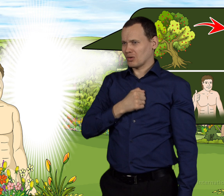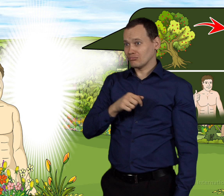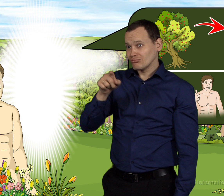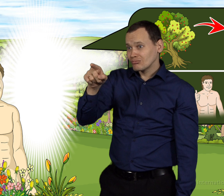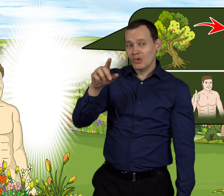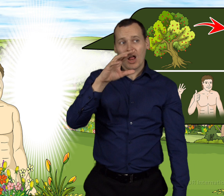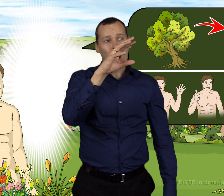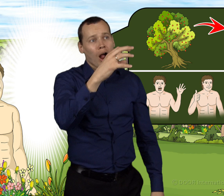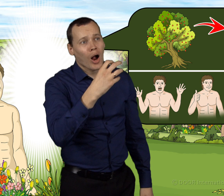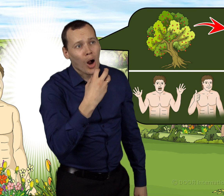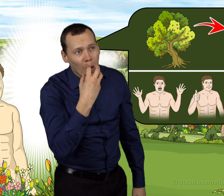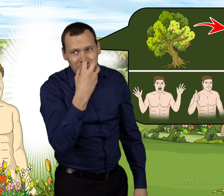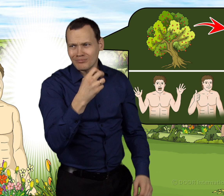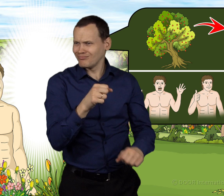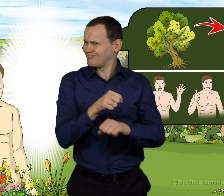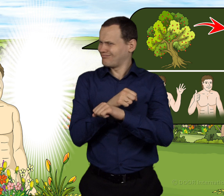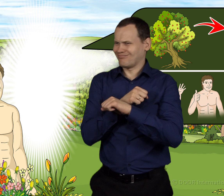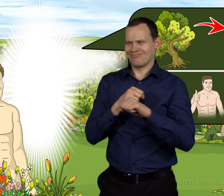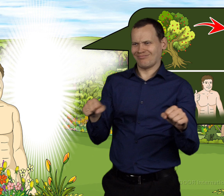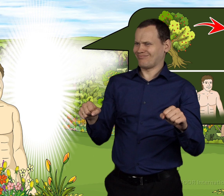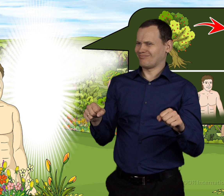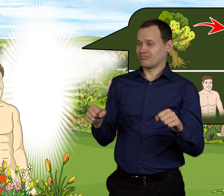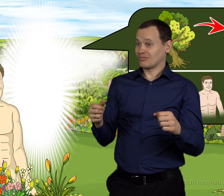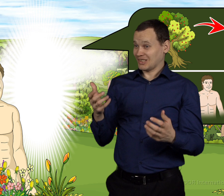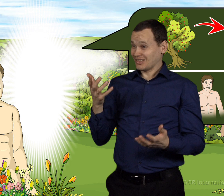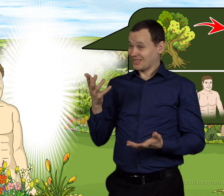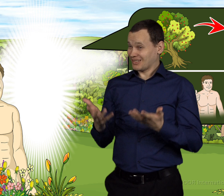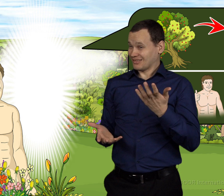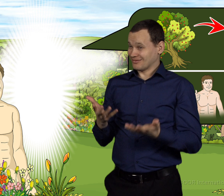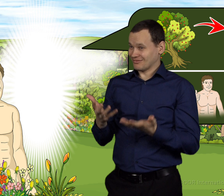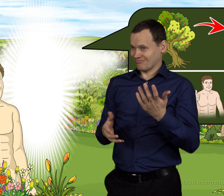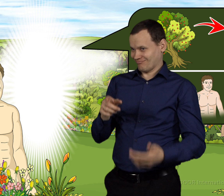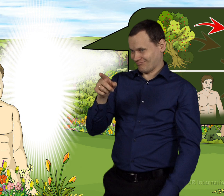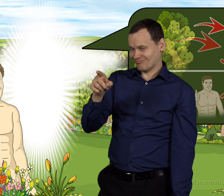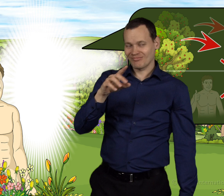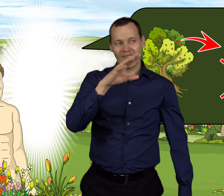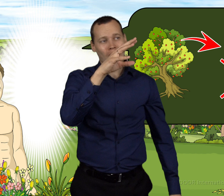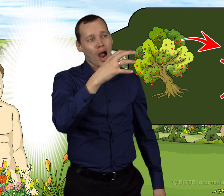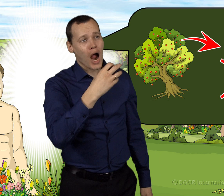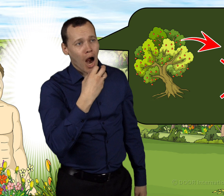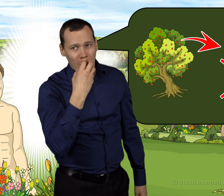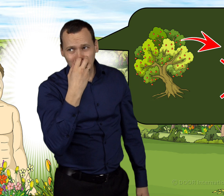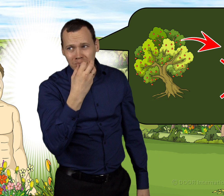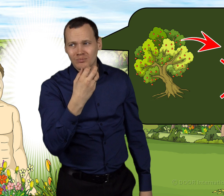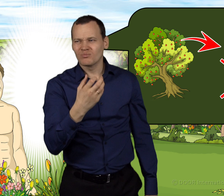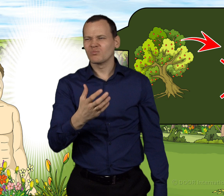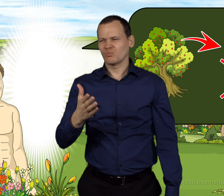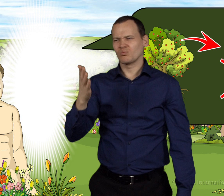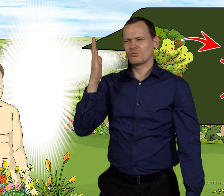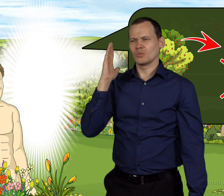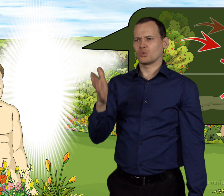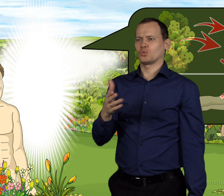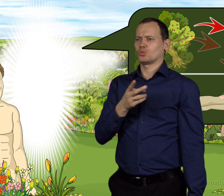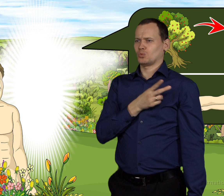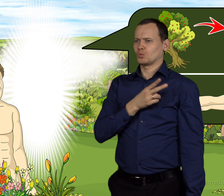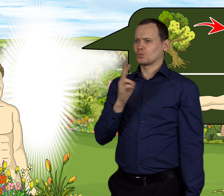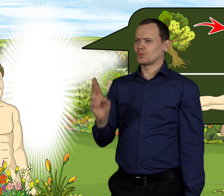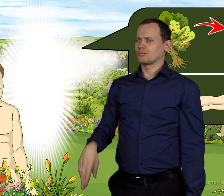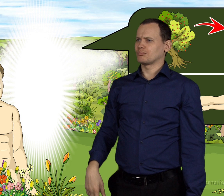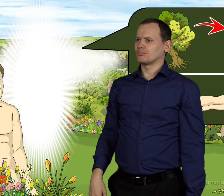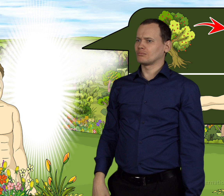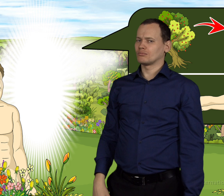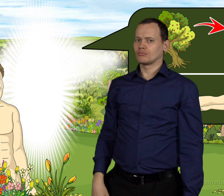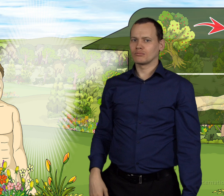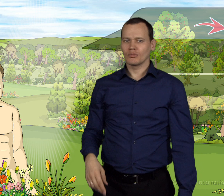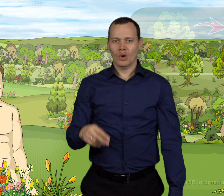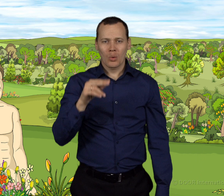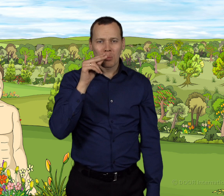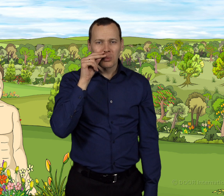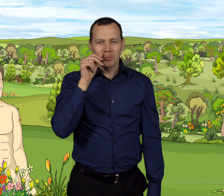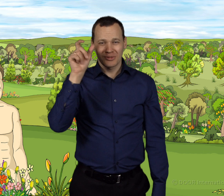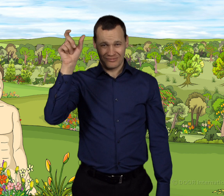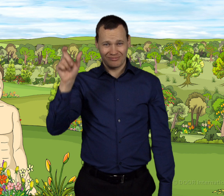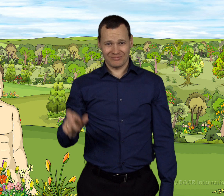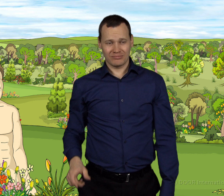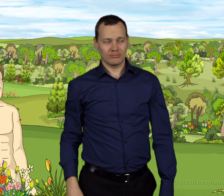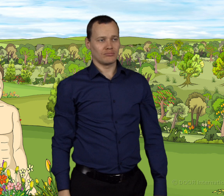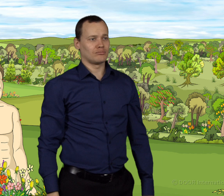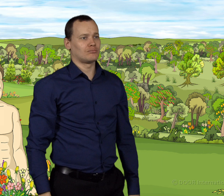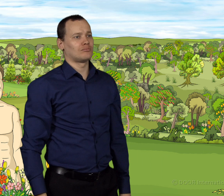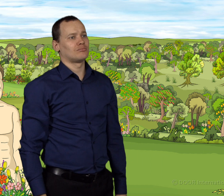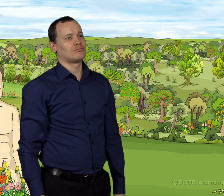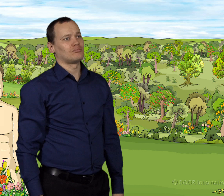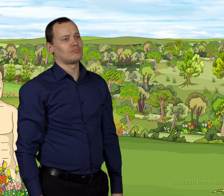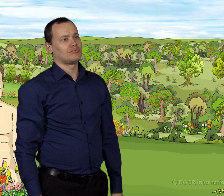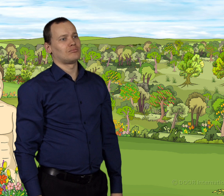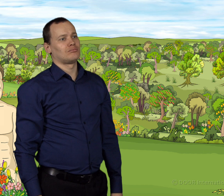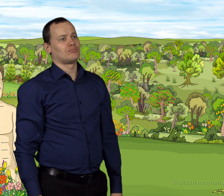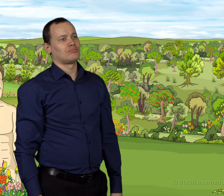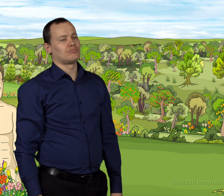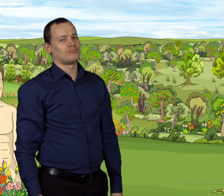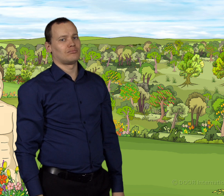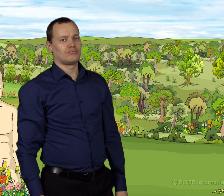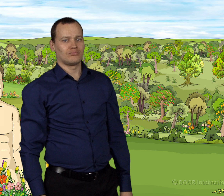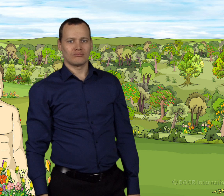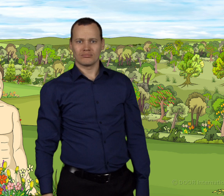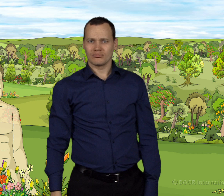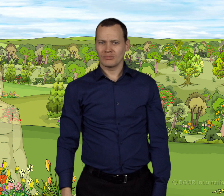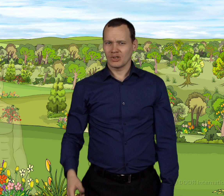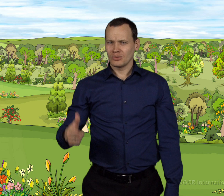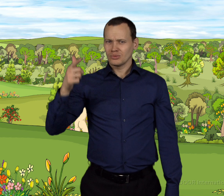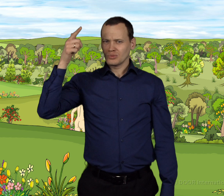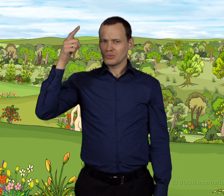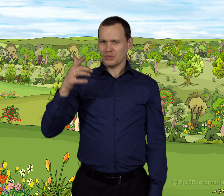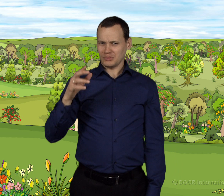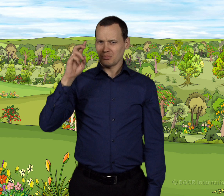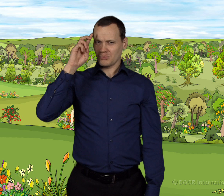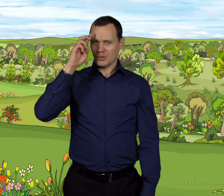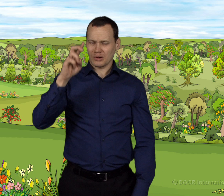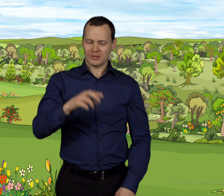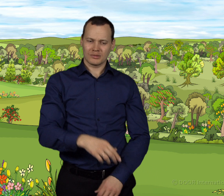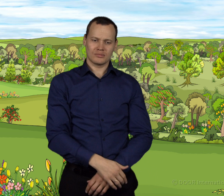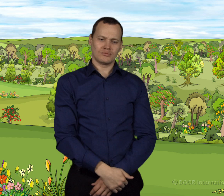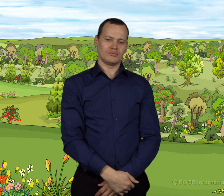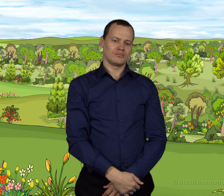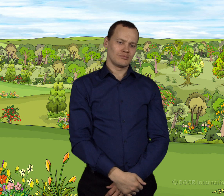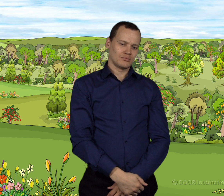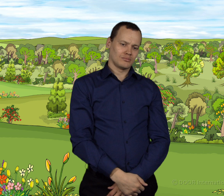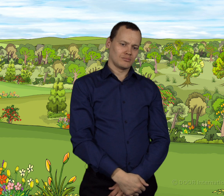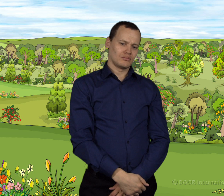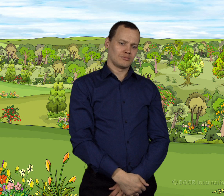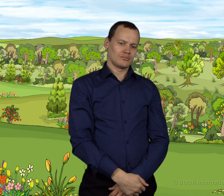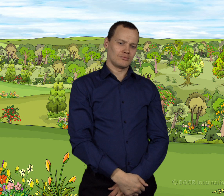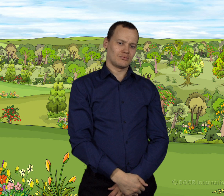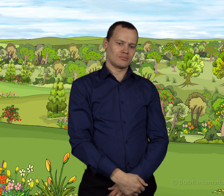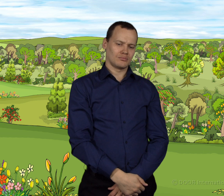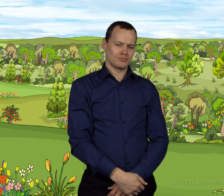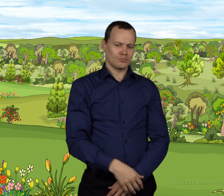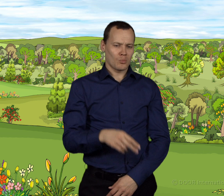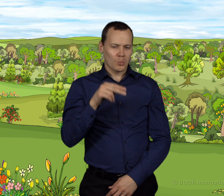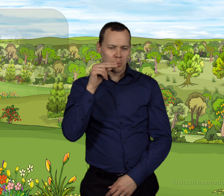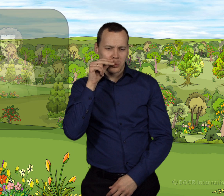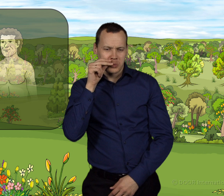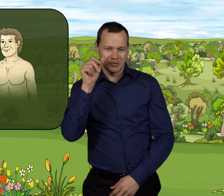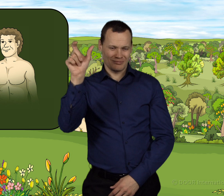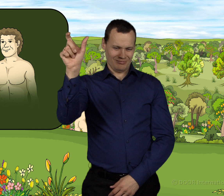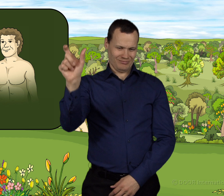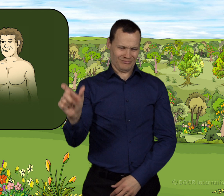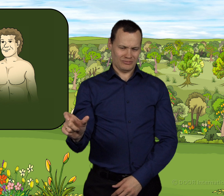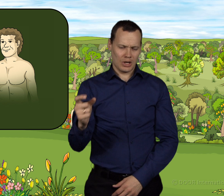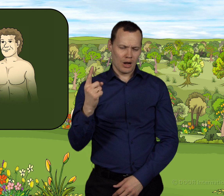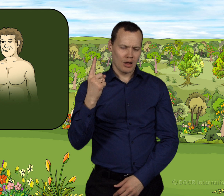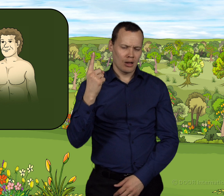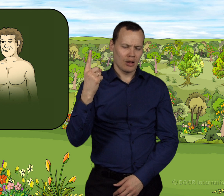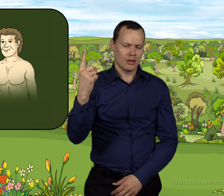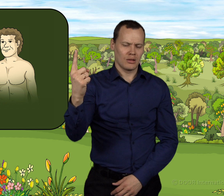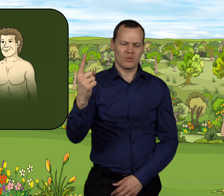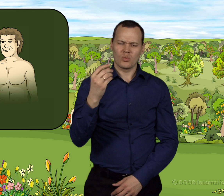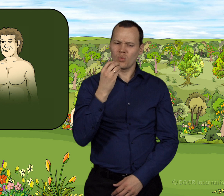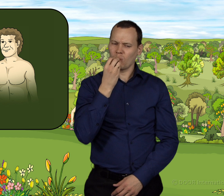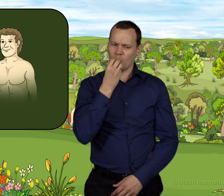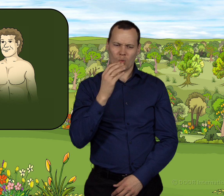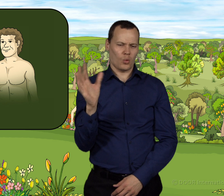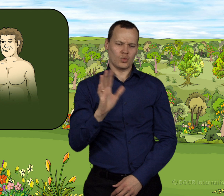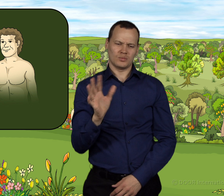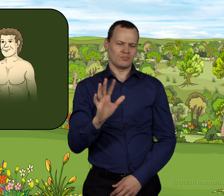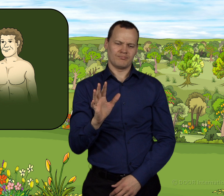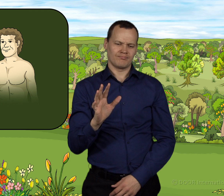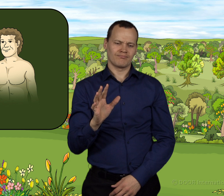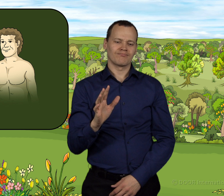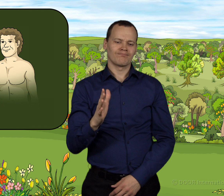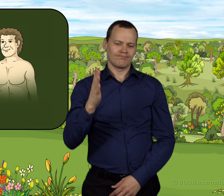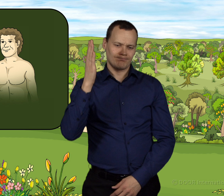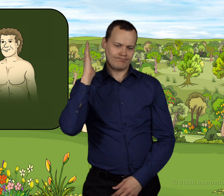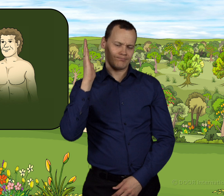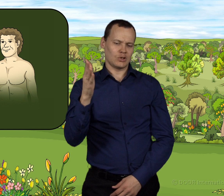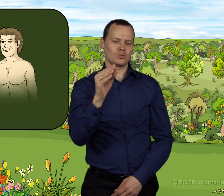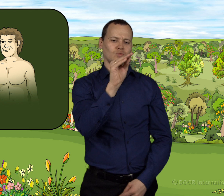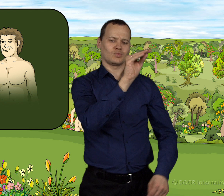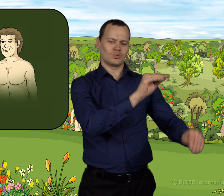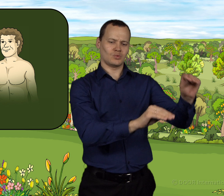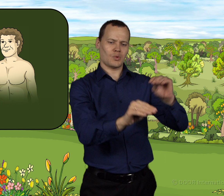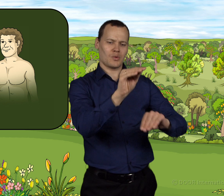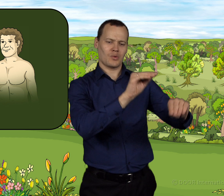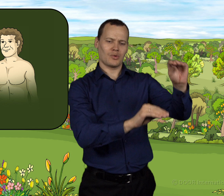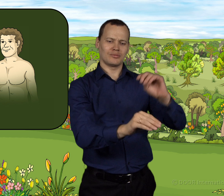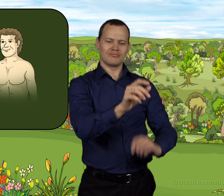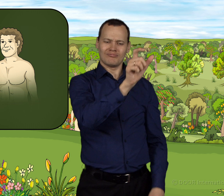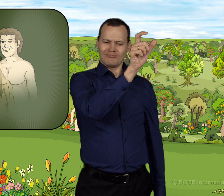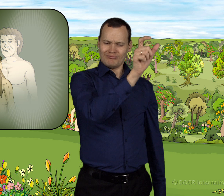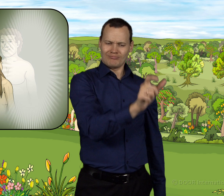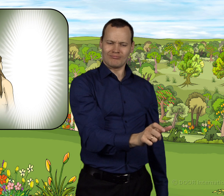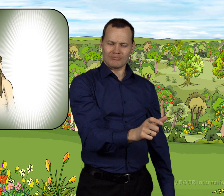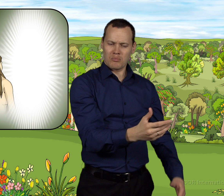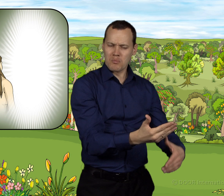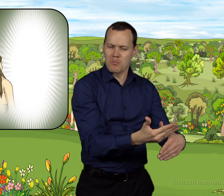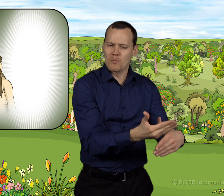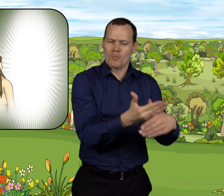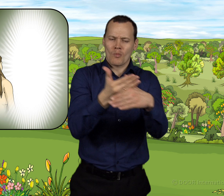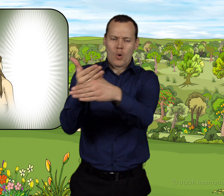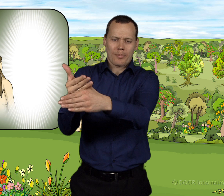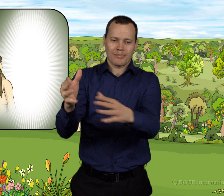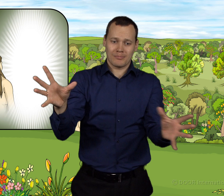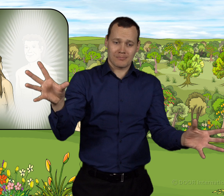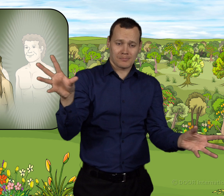for in the day that you eat of it, you will surely die.” The LORD God also said, “It is not good for the man to be alone.